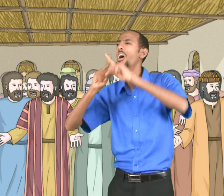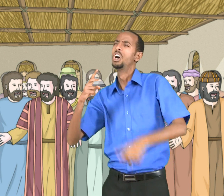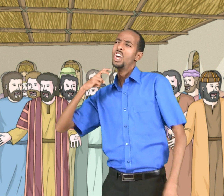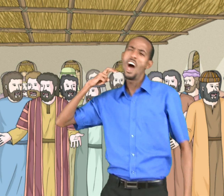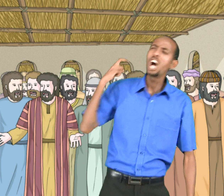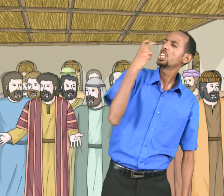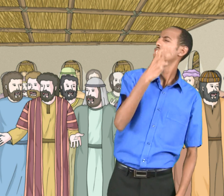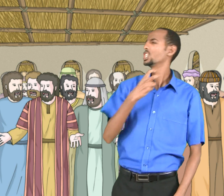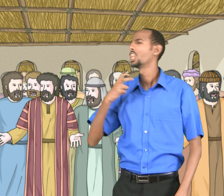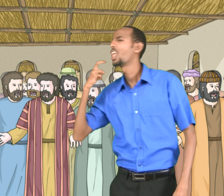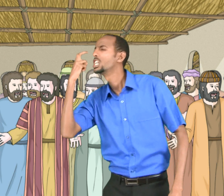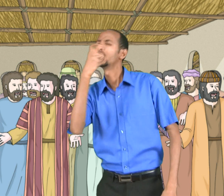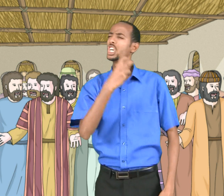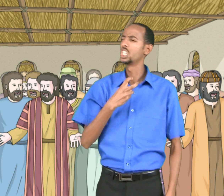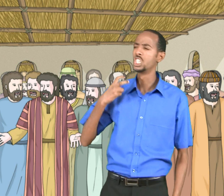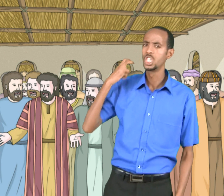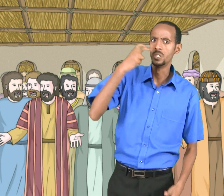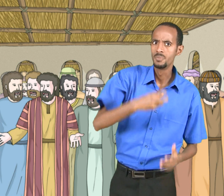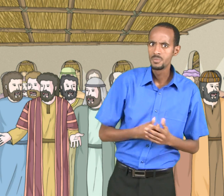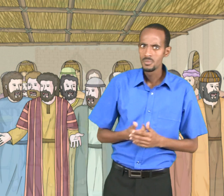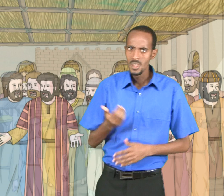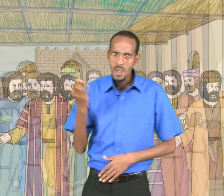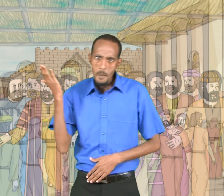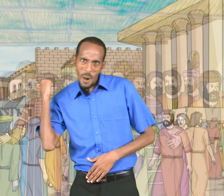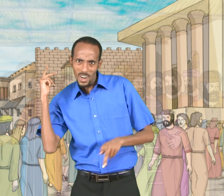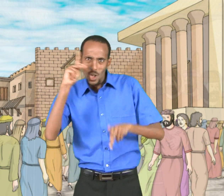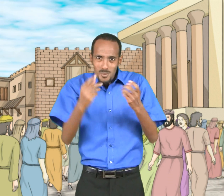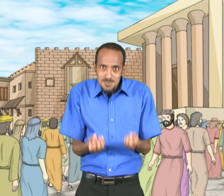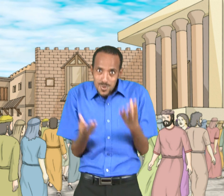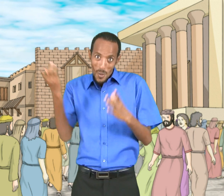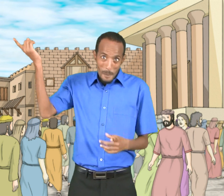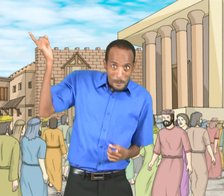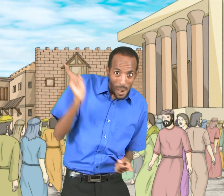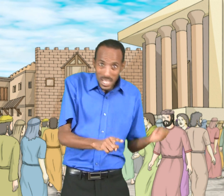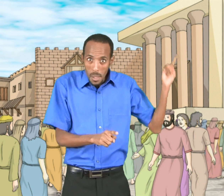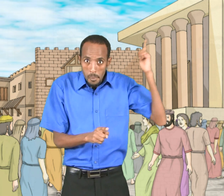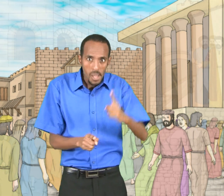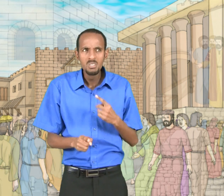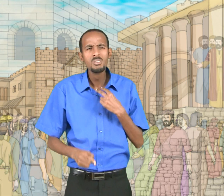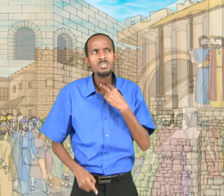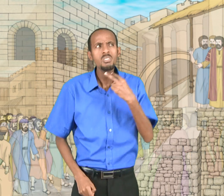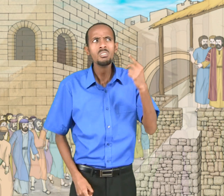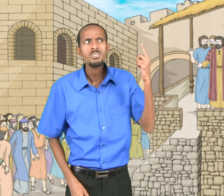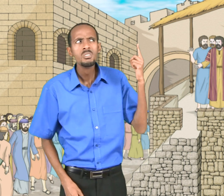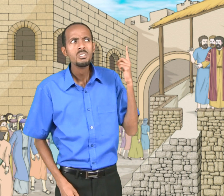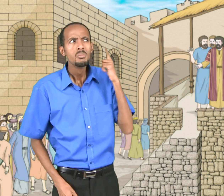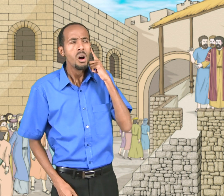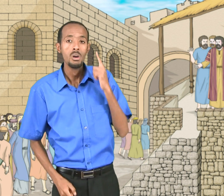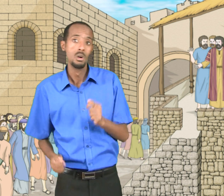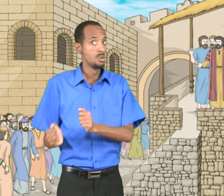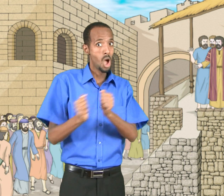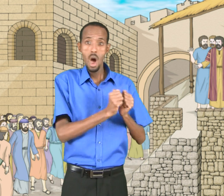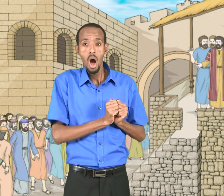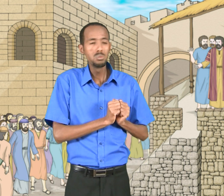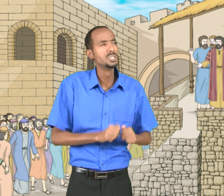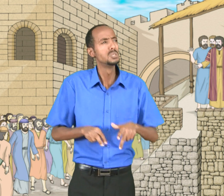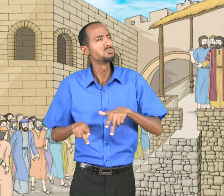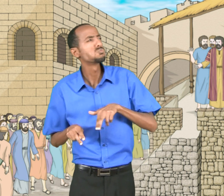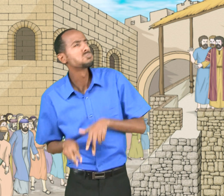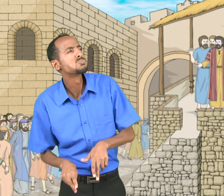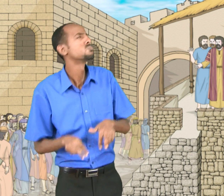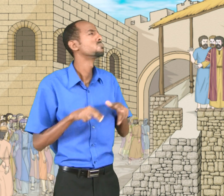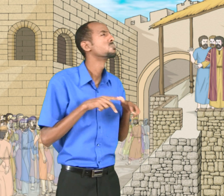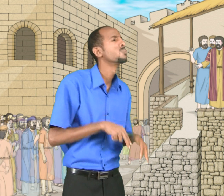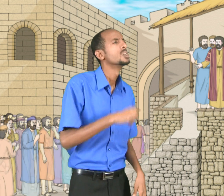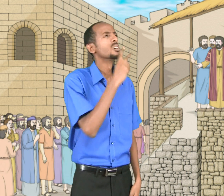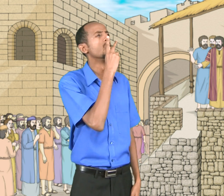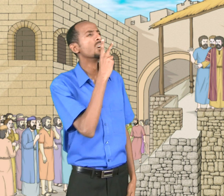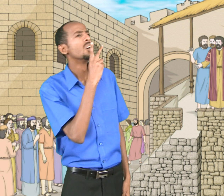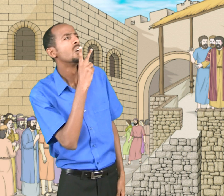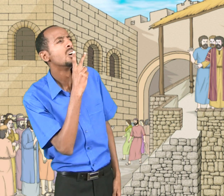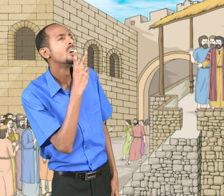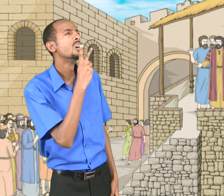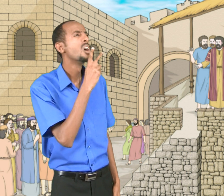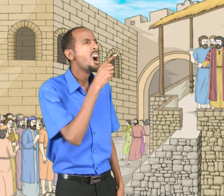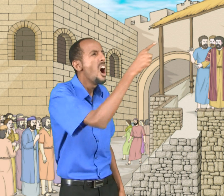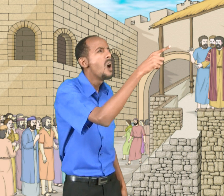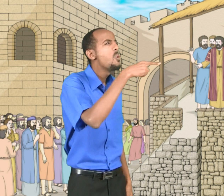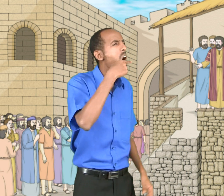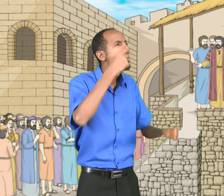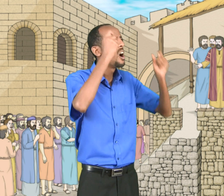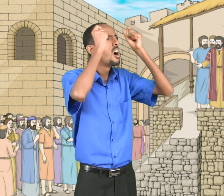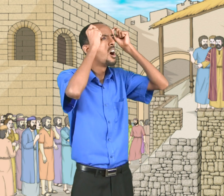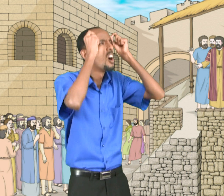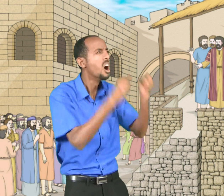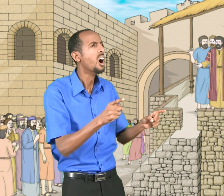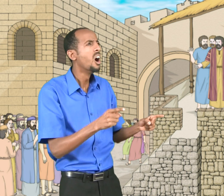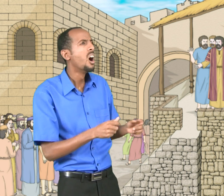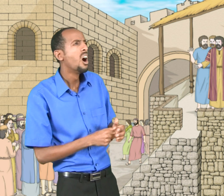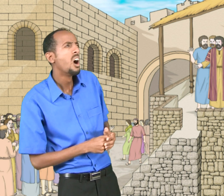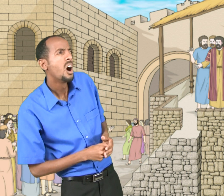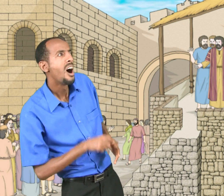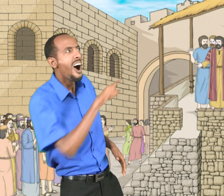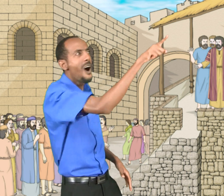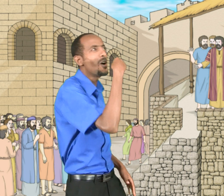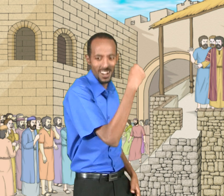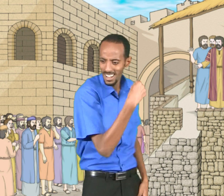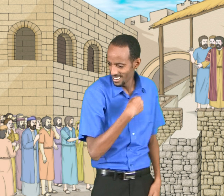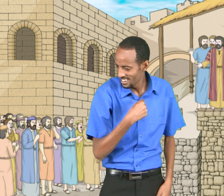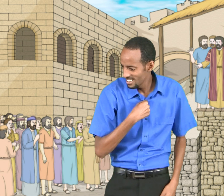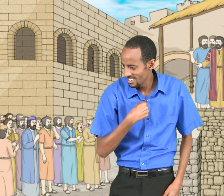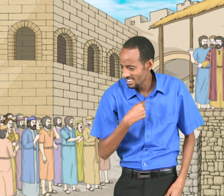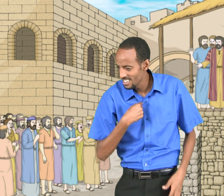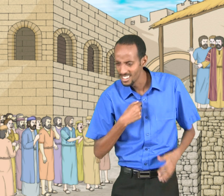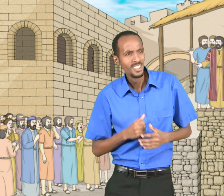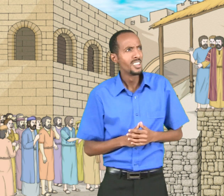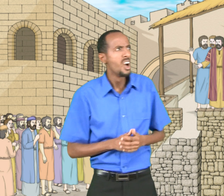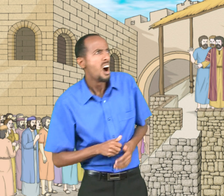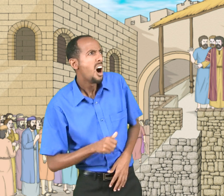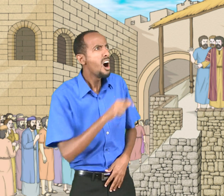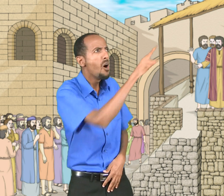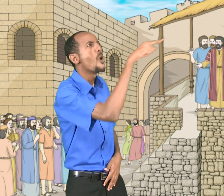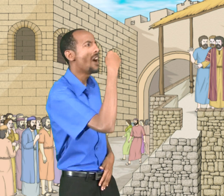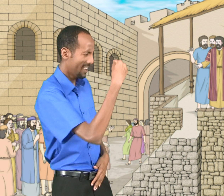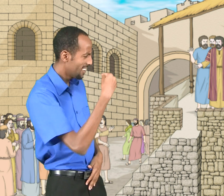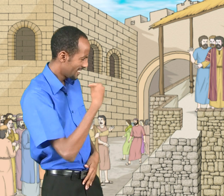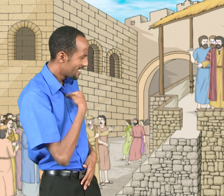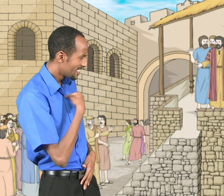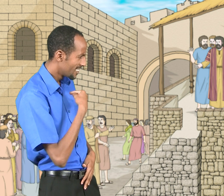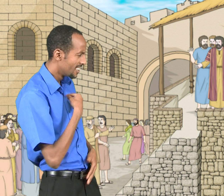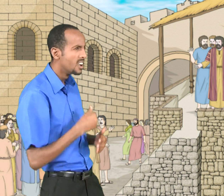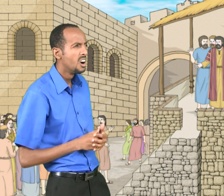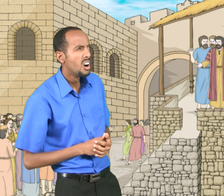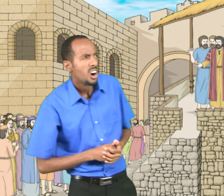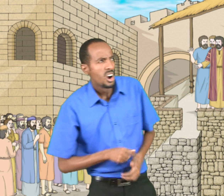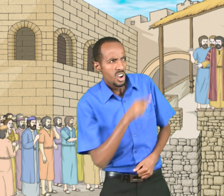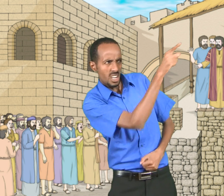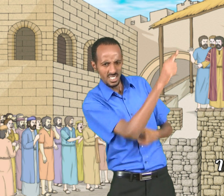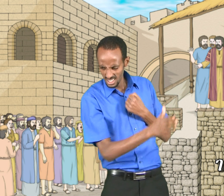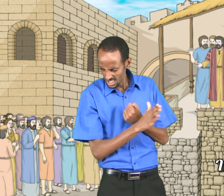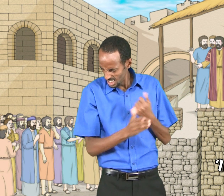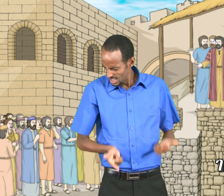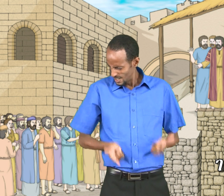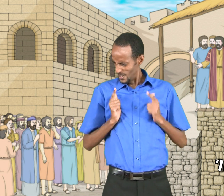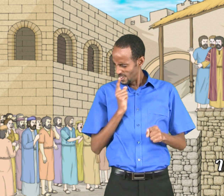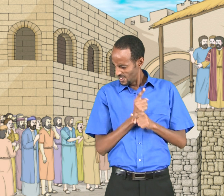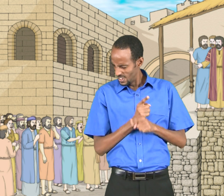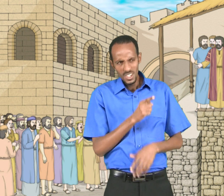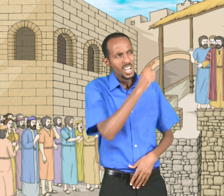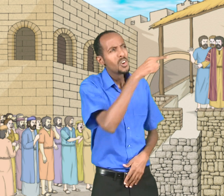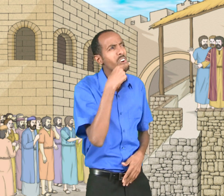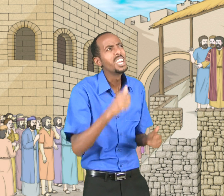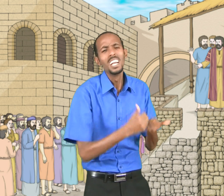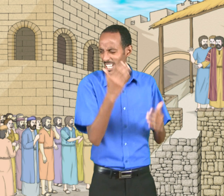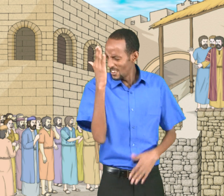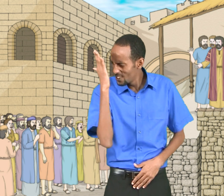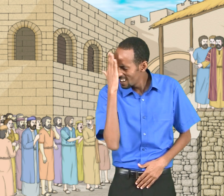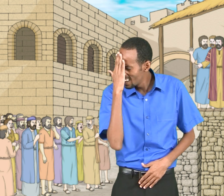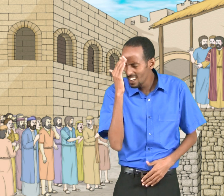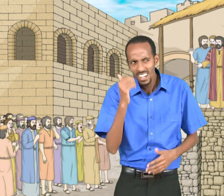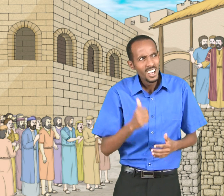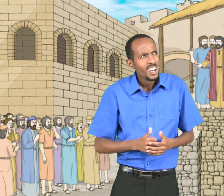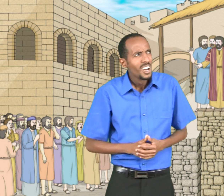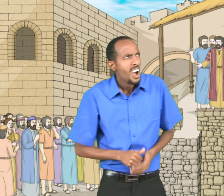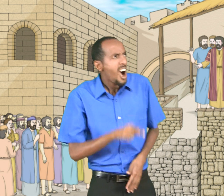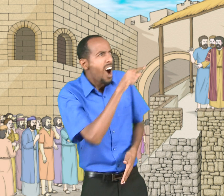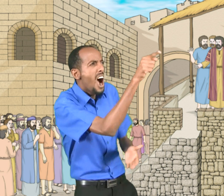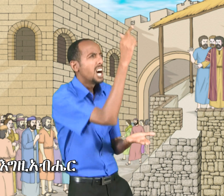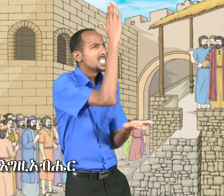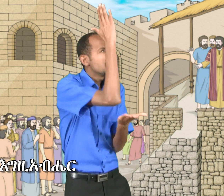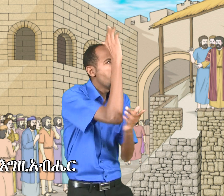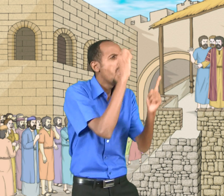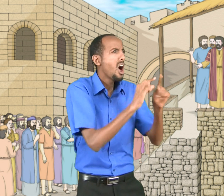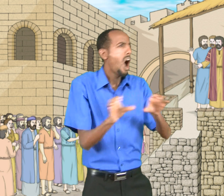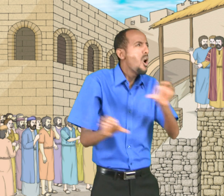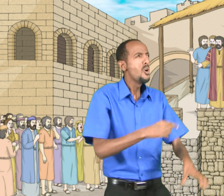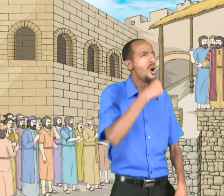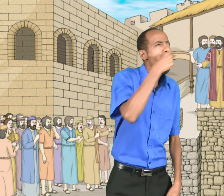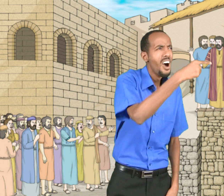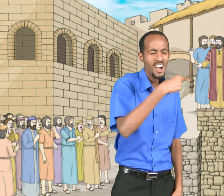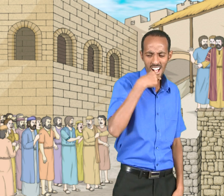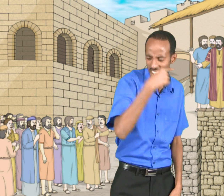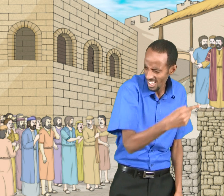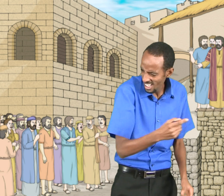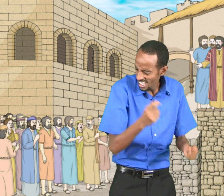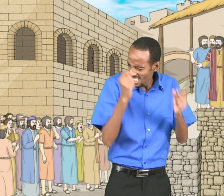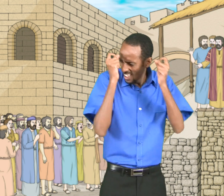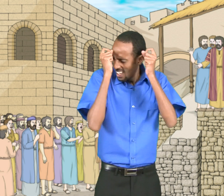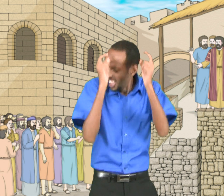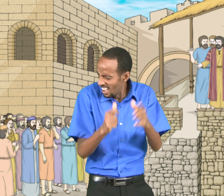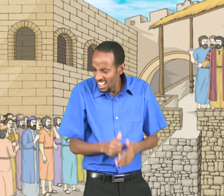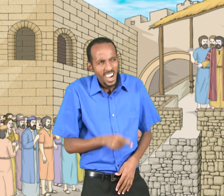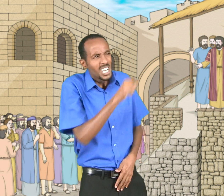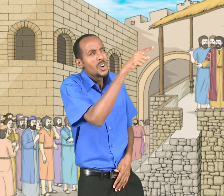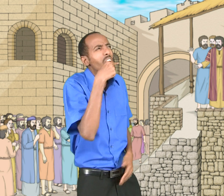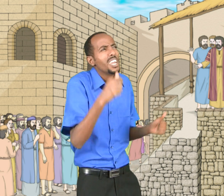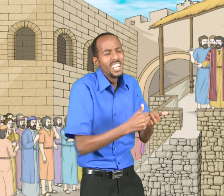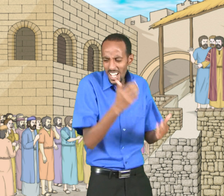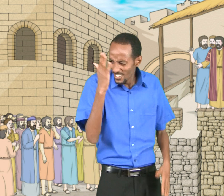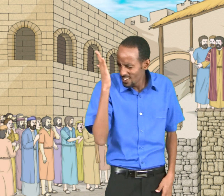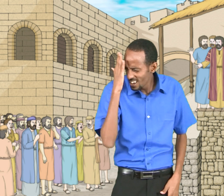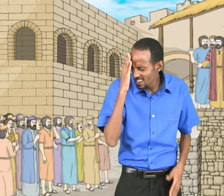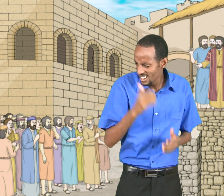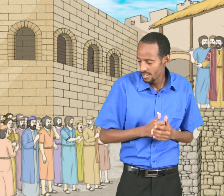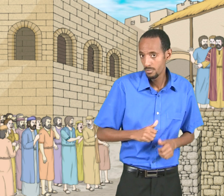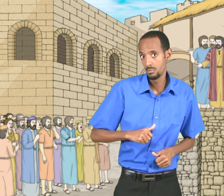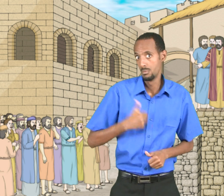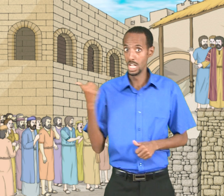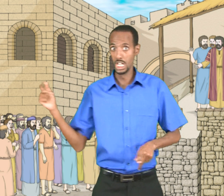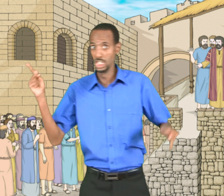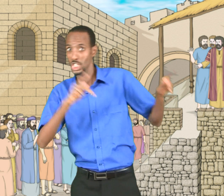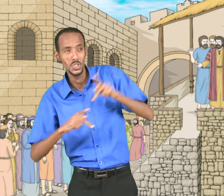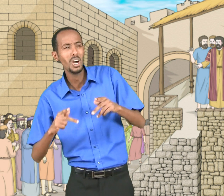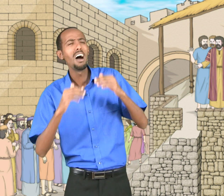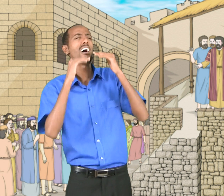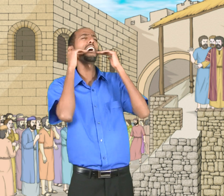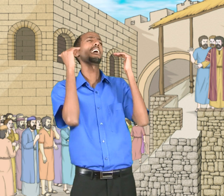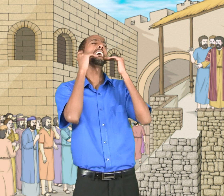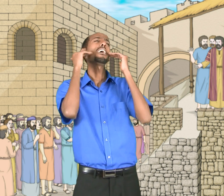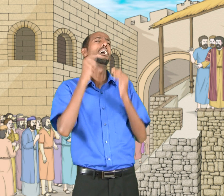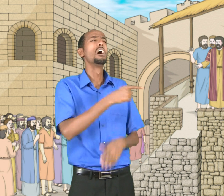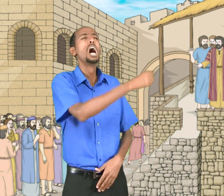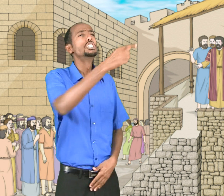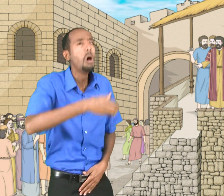And when this sound rang out, a crowd came together in bewilderment, because each one heard them speaking his own language. Astounded and amazed, they asked, “Are not all these men who are speaking Galileans? How is it then that each of us hears them in his own native language? Parthians, Medes, and Elamites;